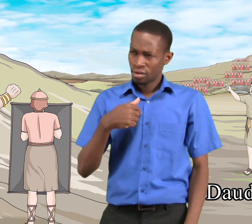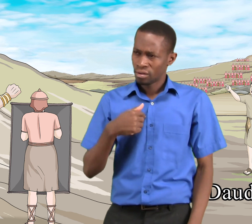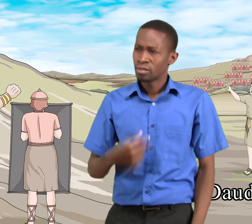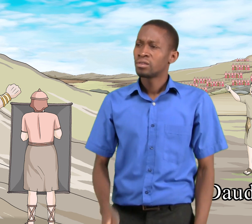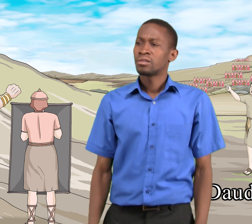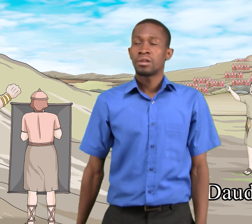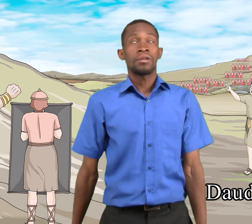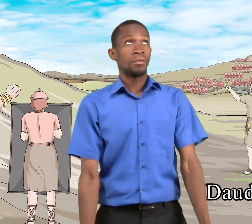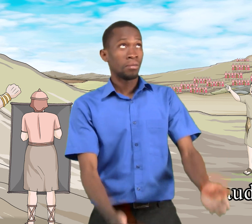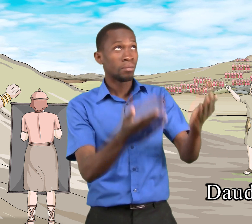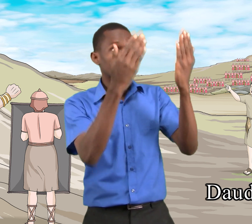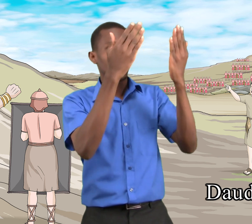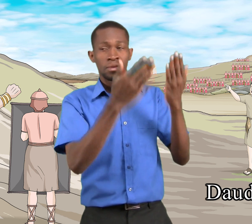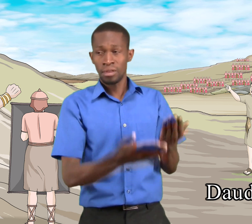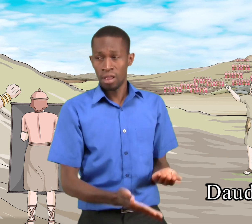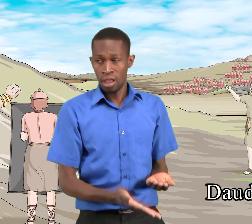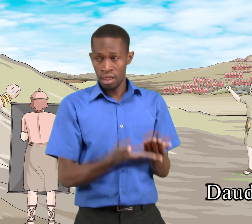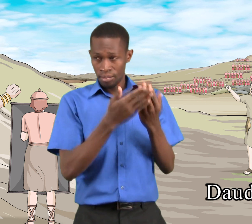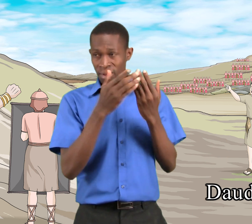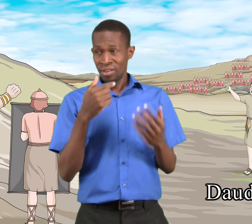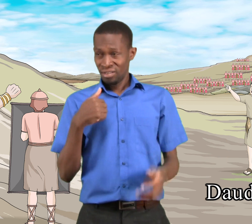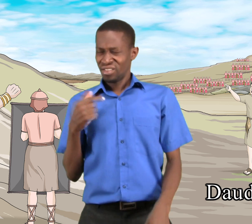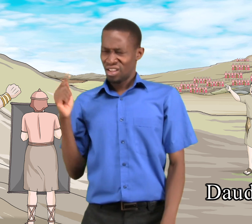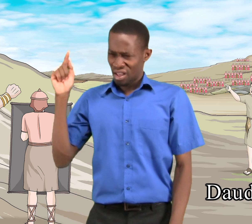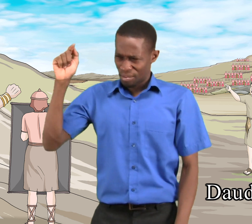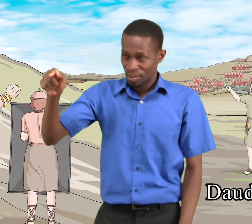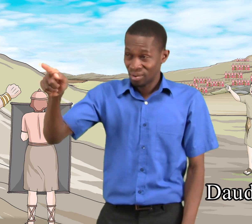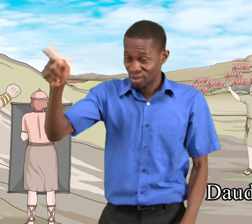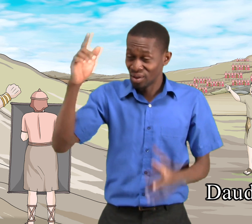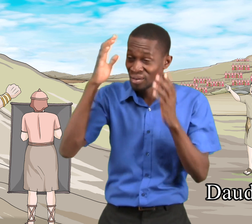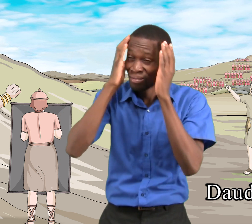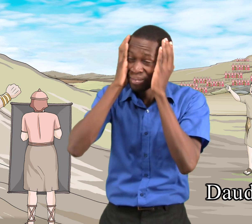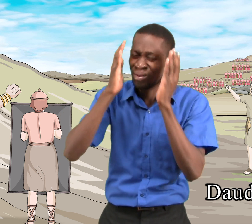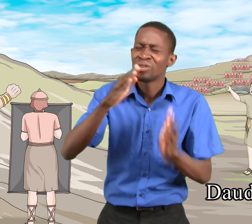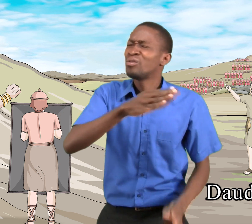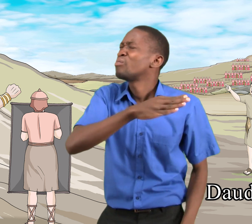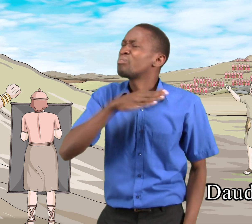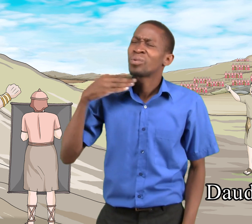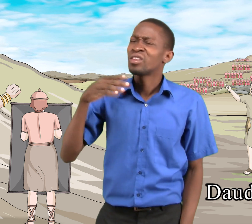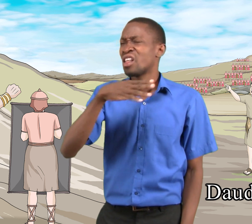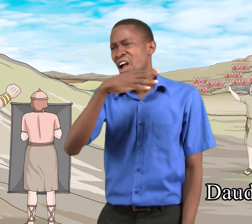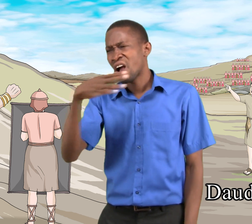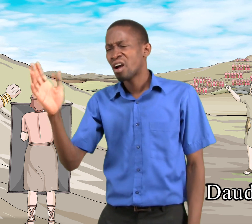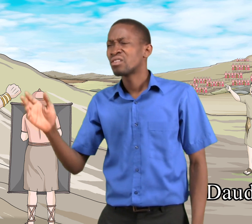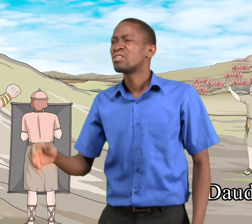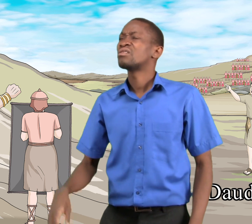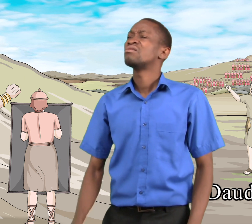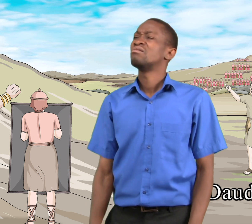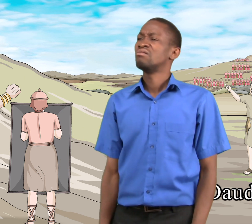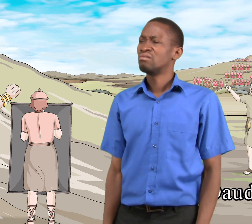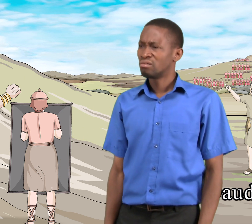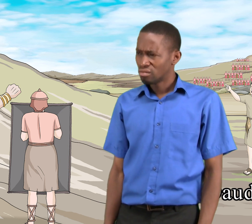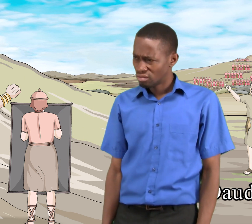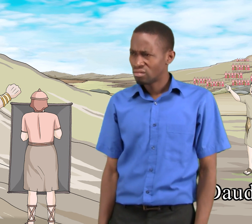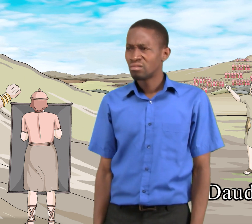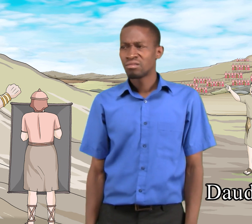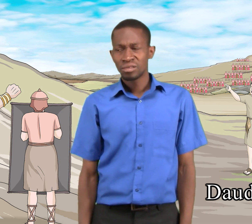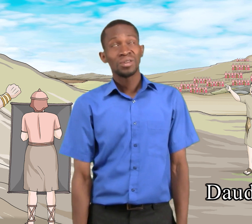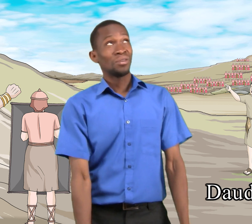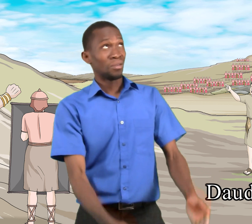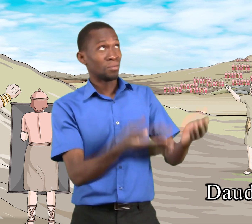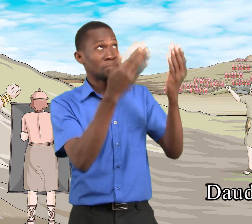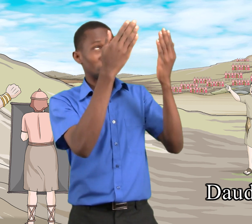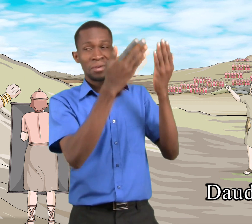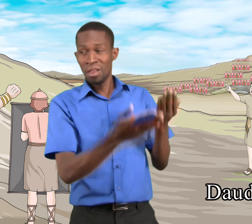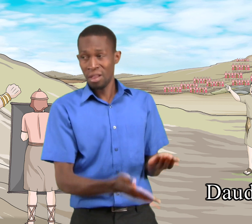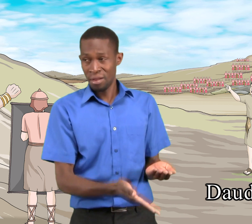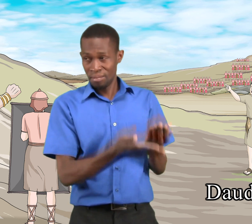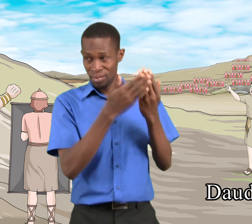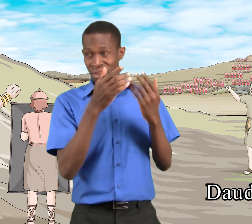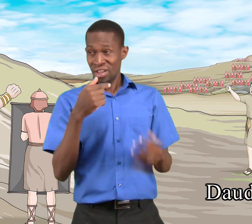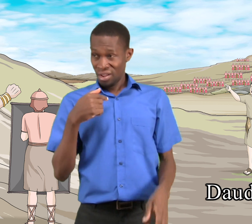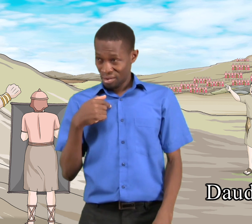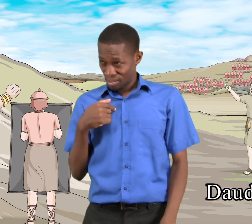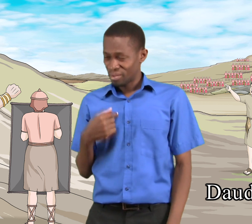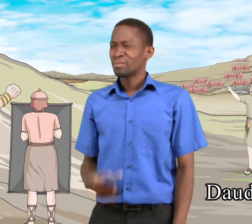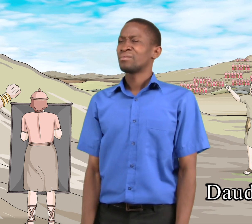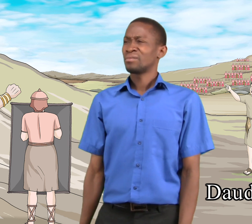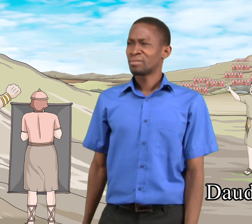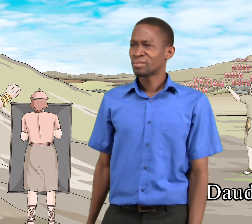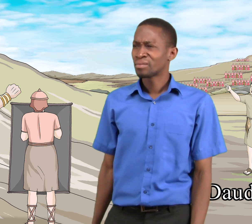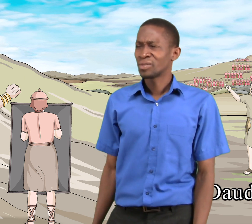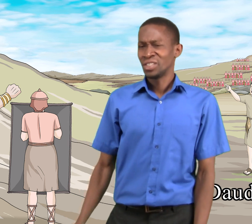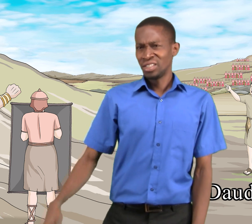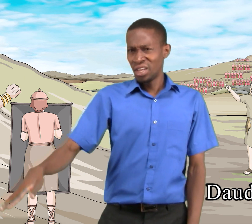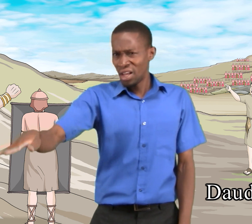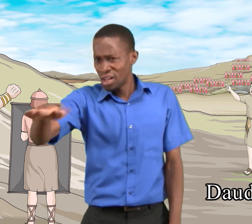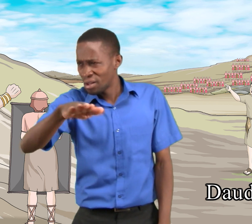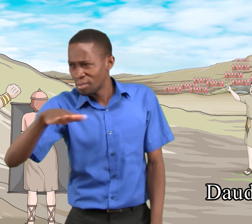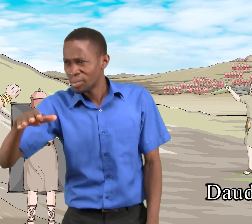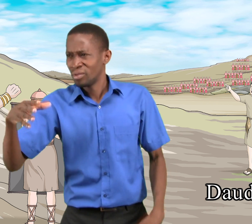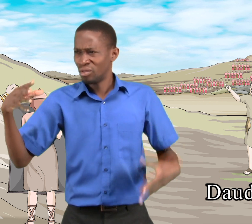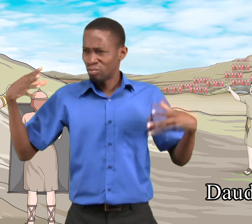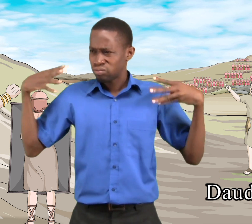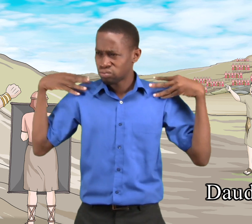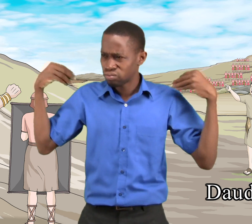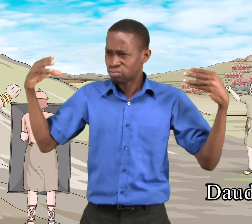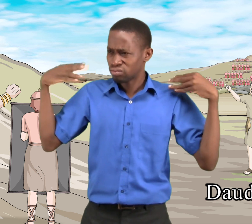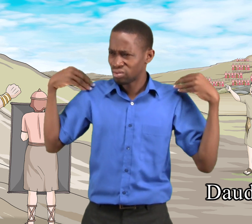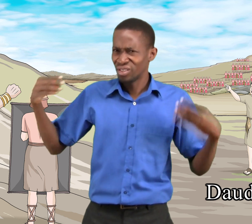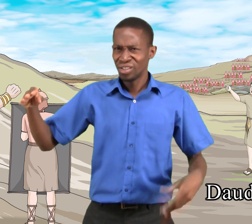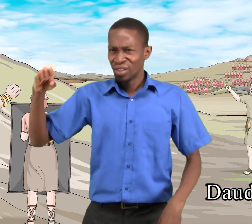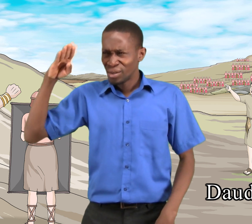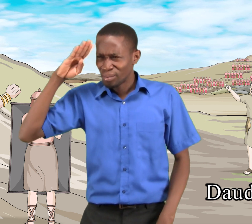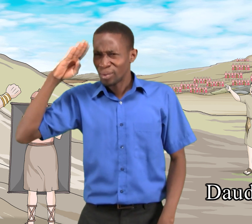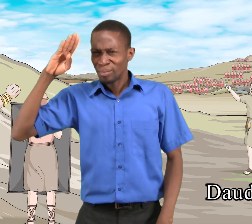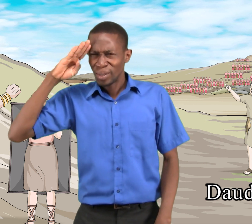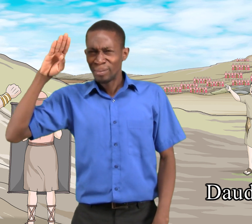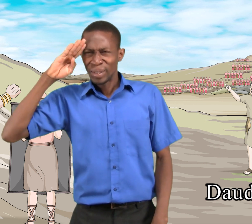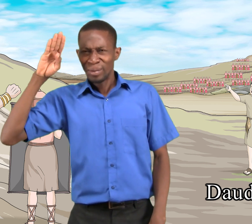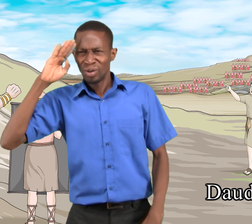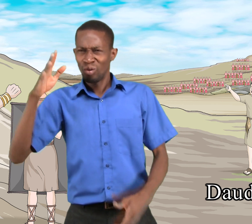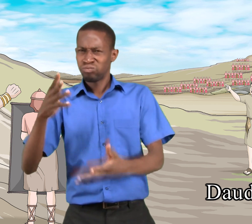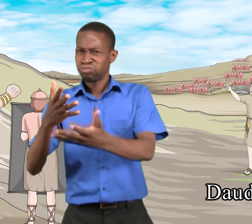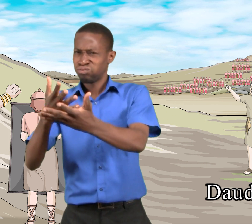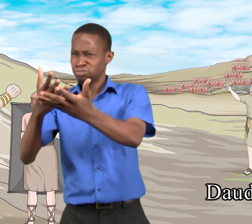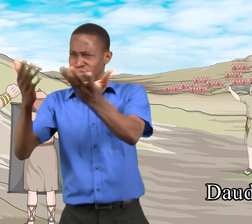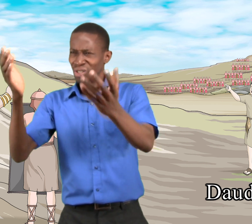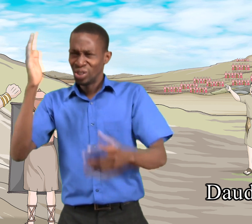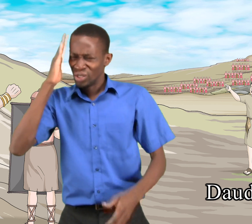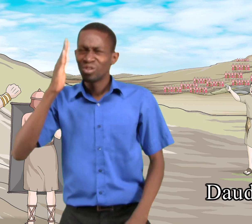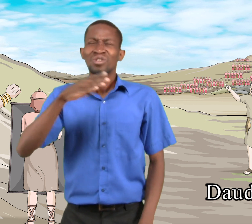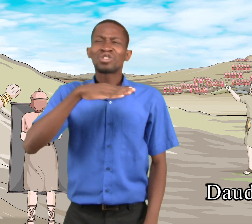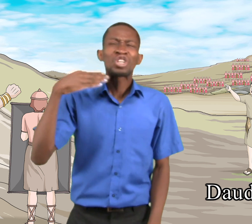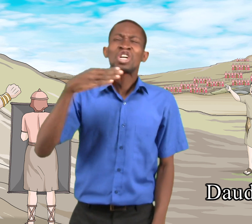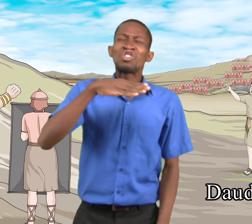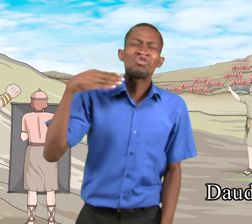This day the LORD will deliver you into my hand.